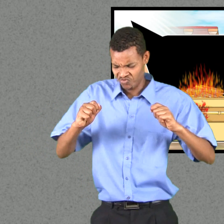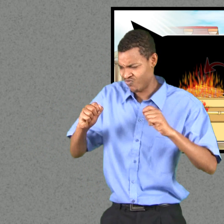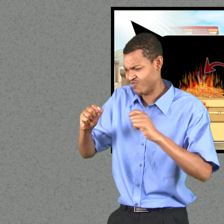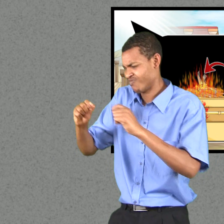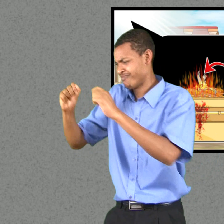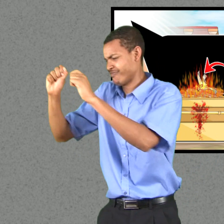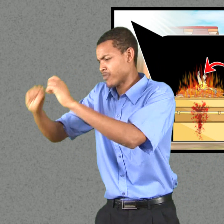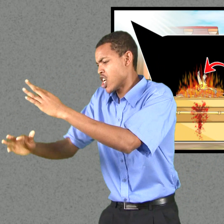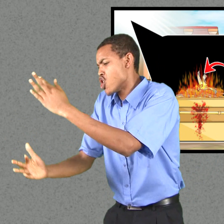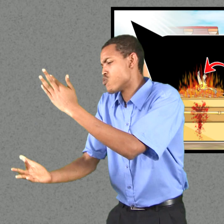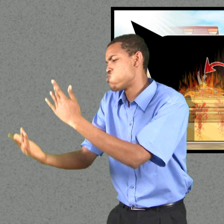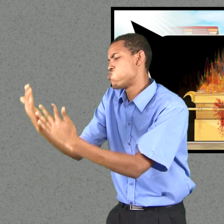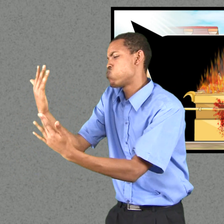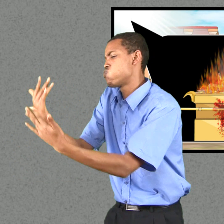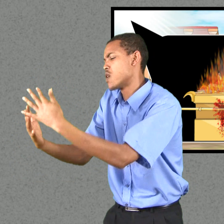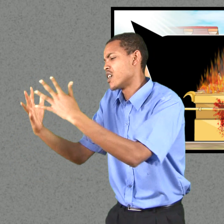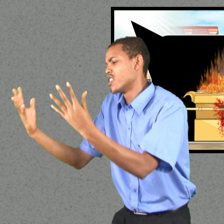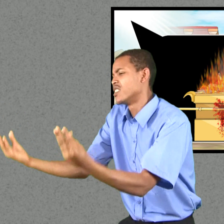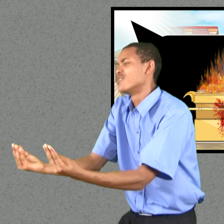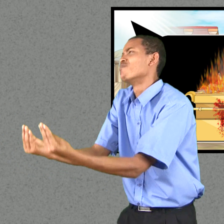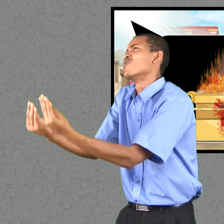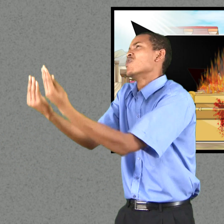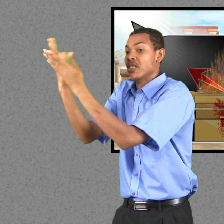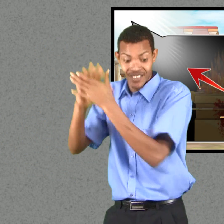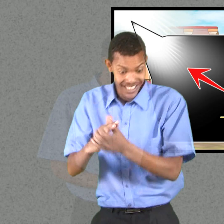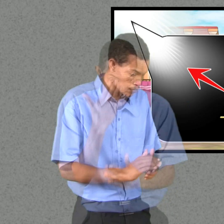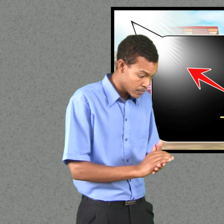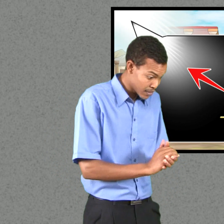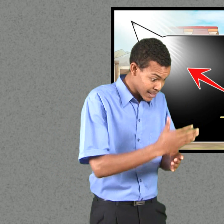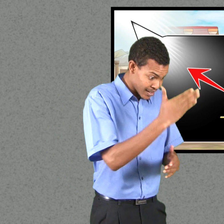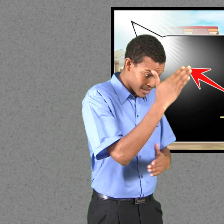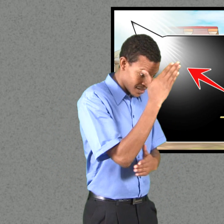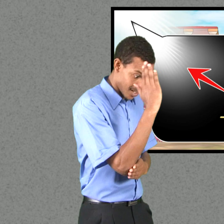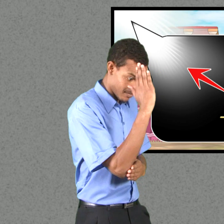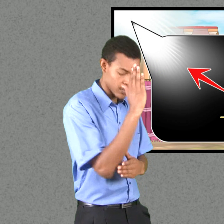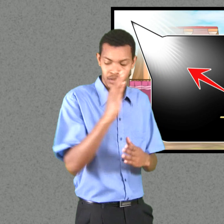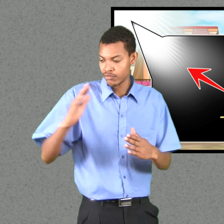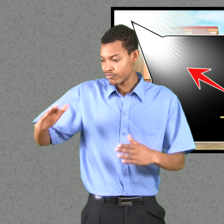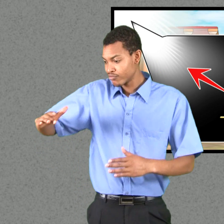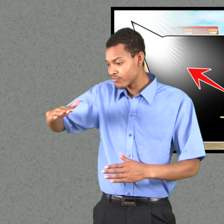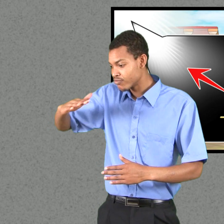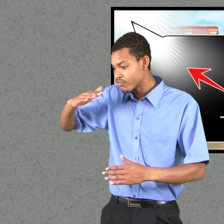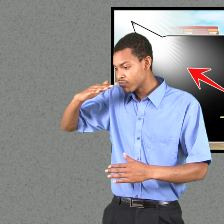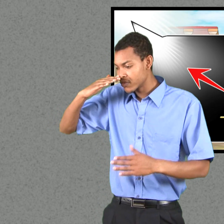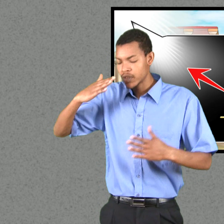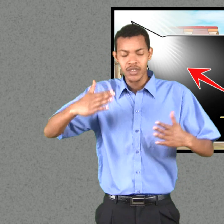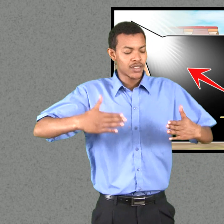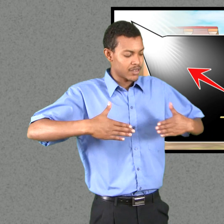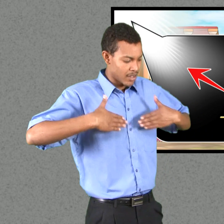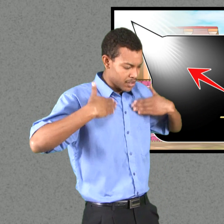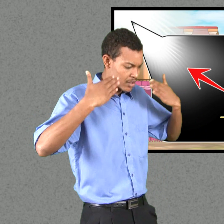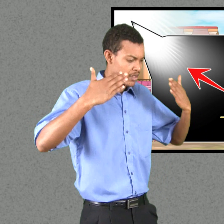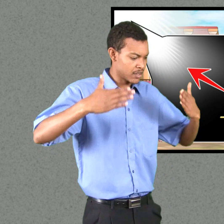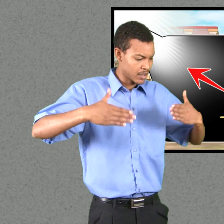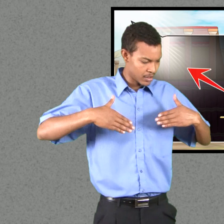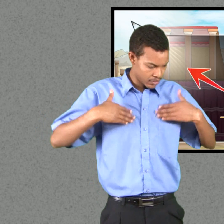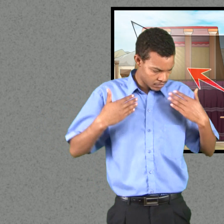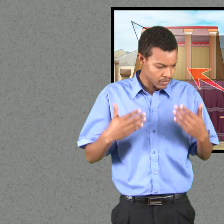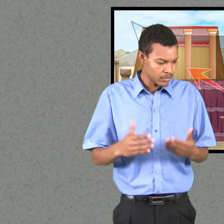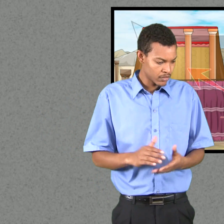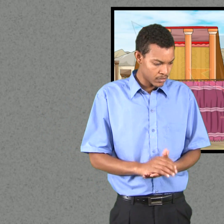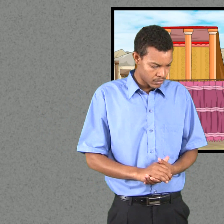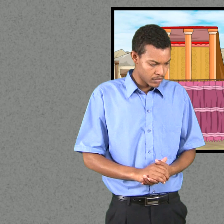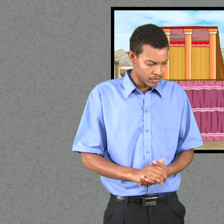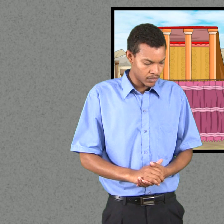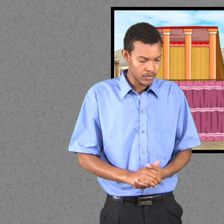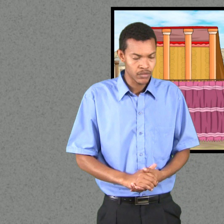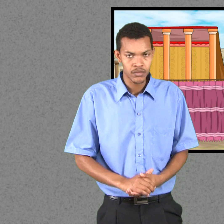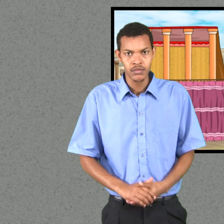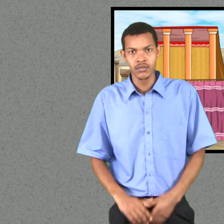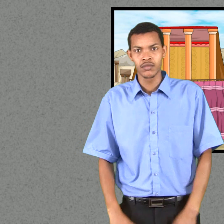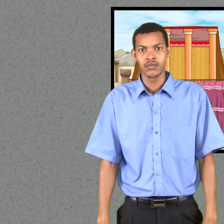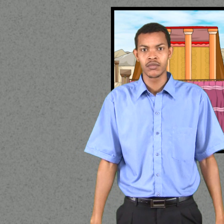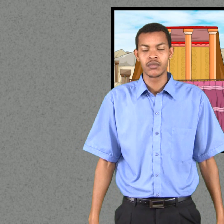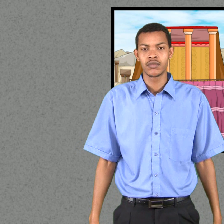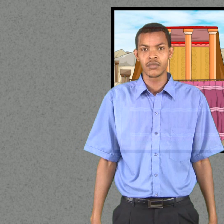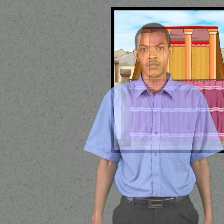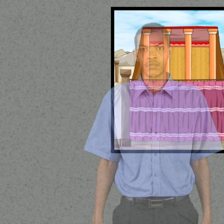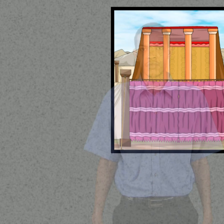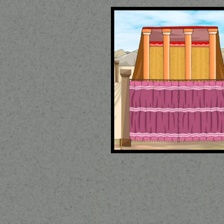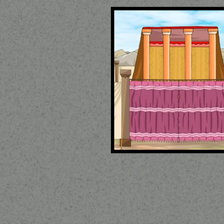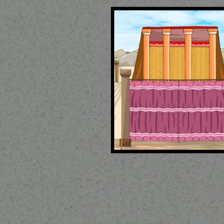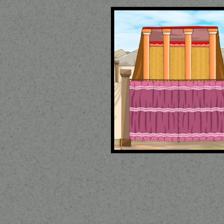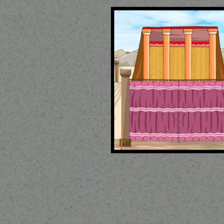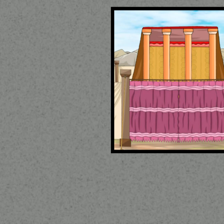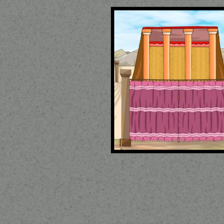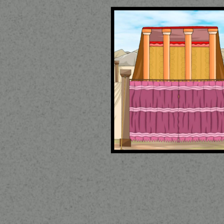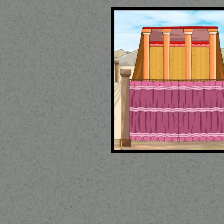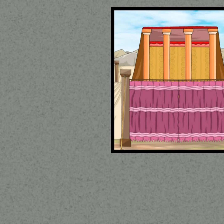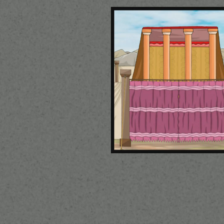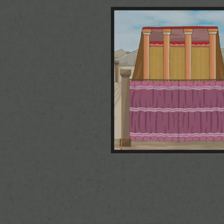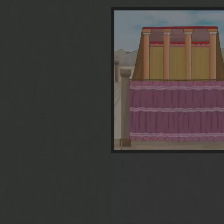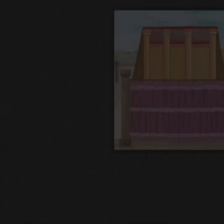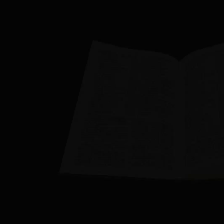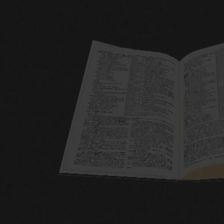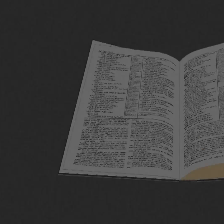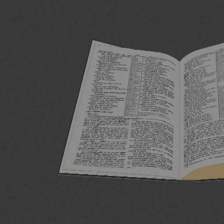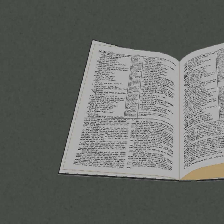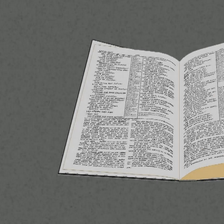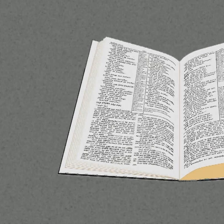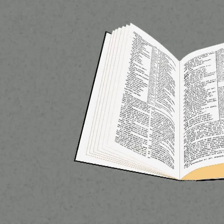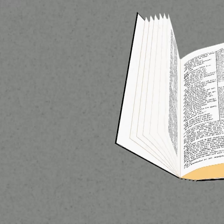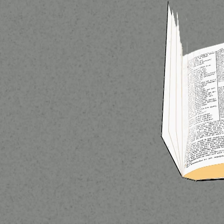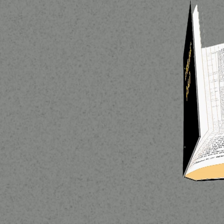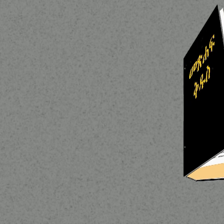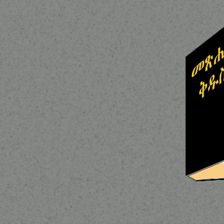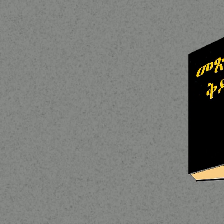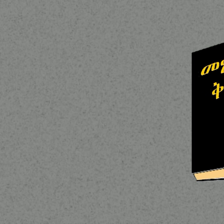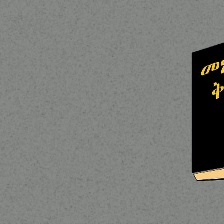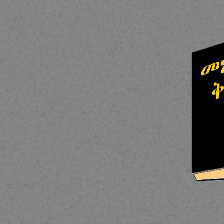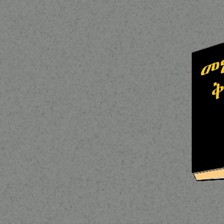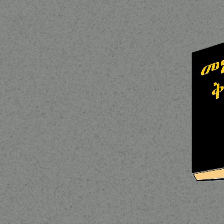It is a burnt offering, an offering made by fire, a pleasing aroma to the LORD.